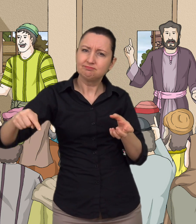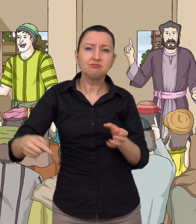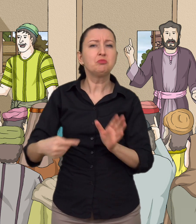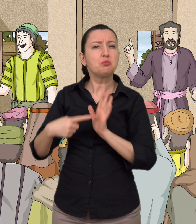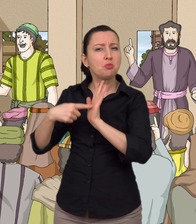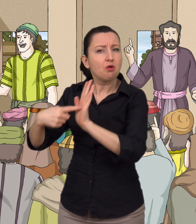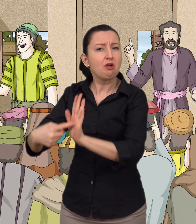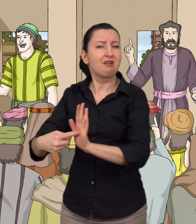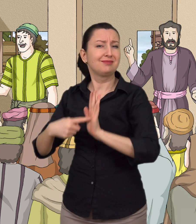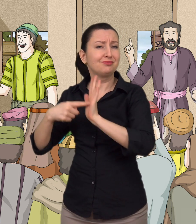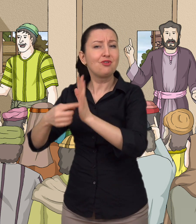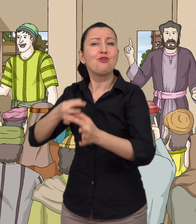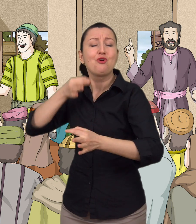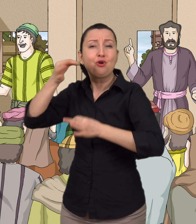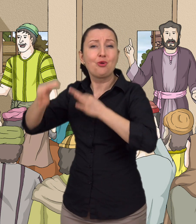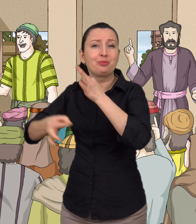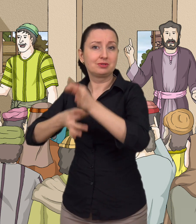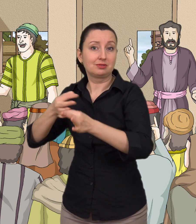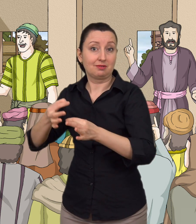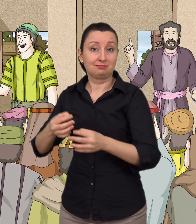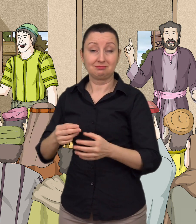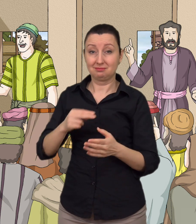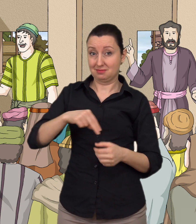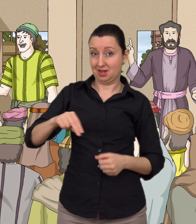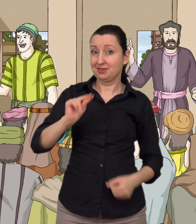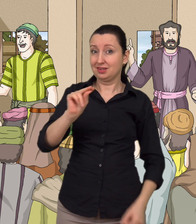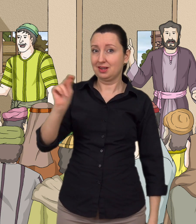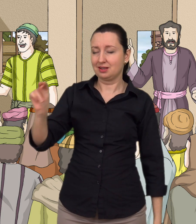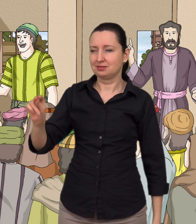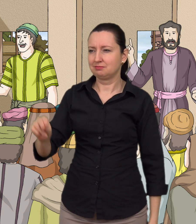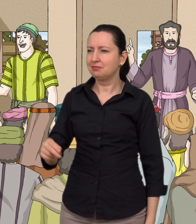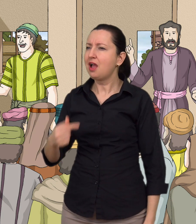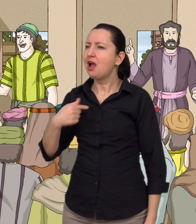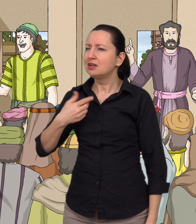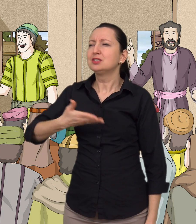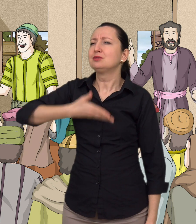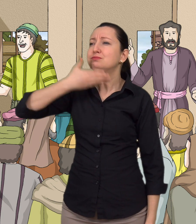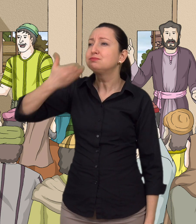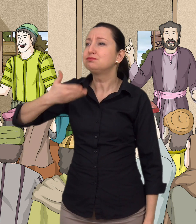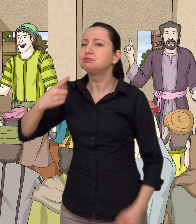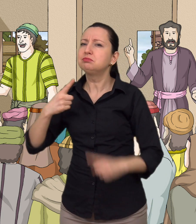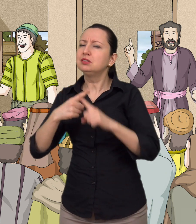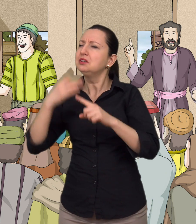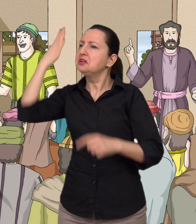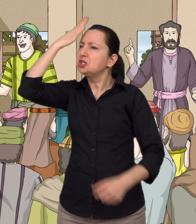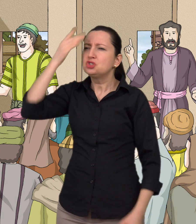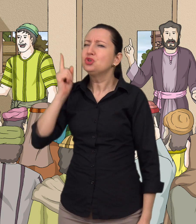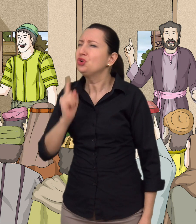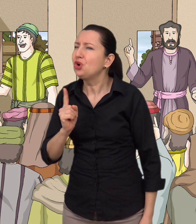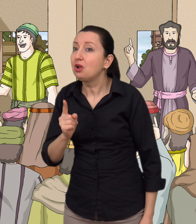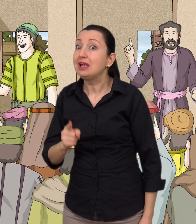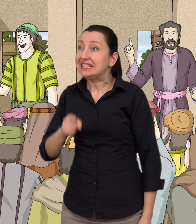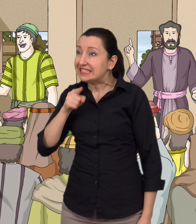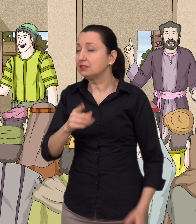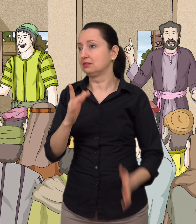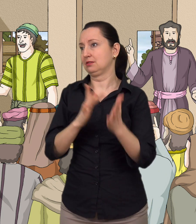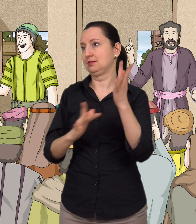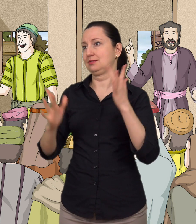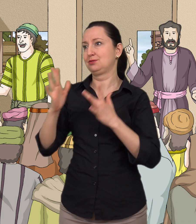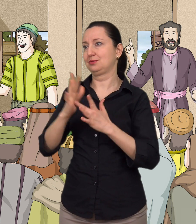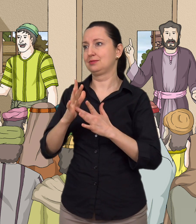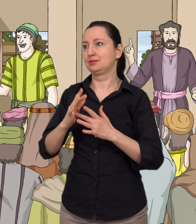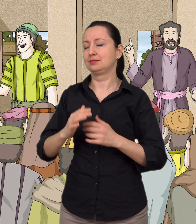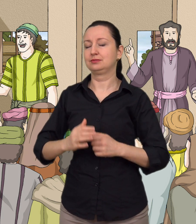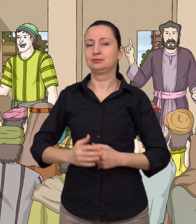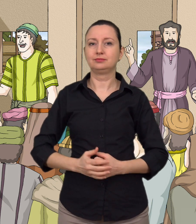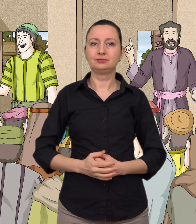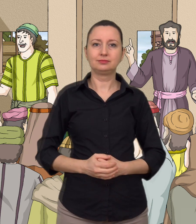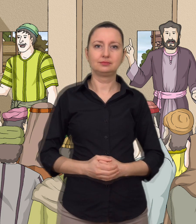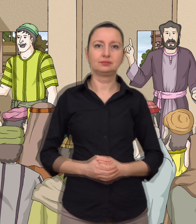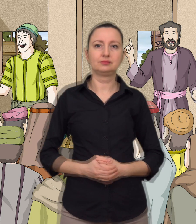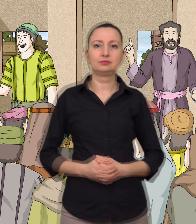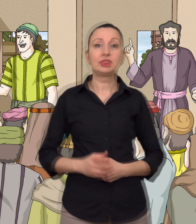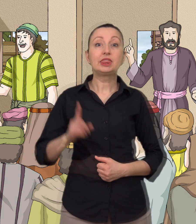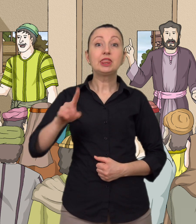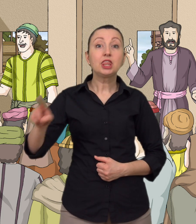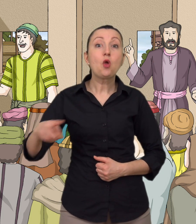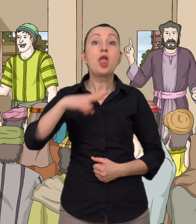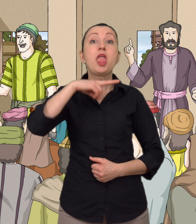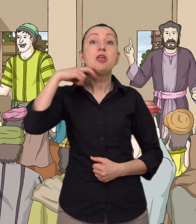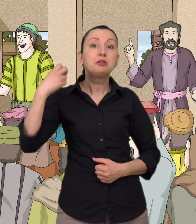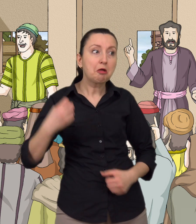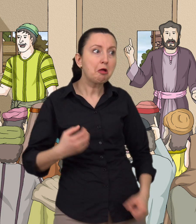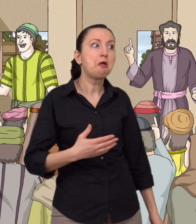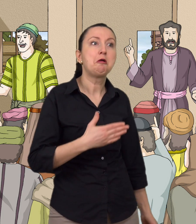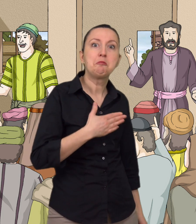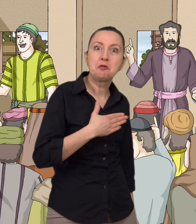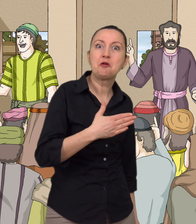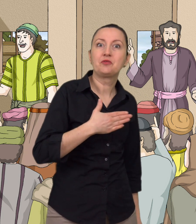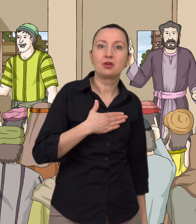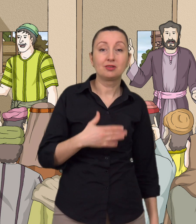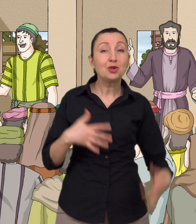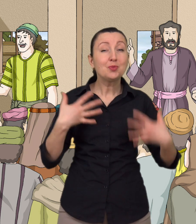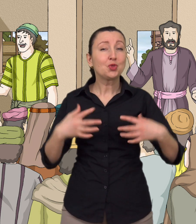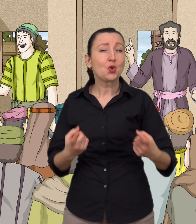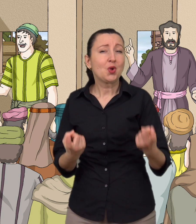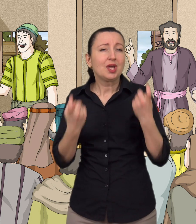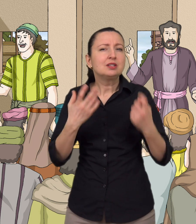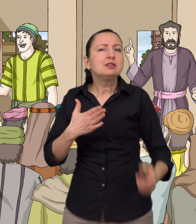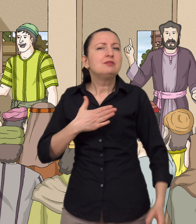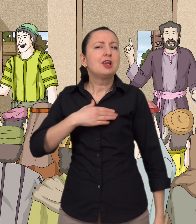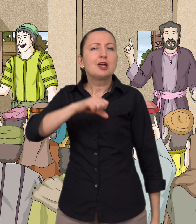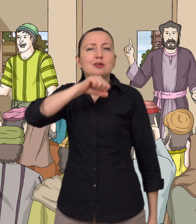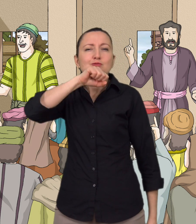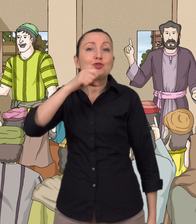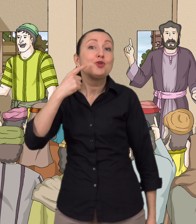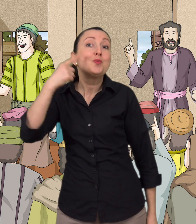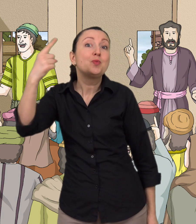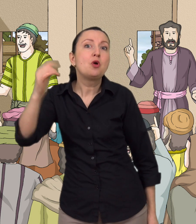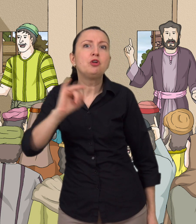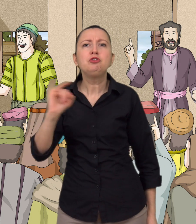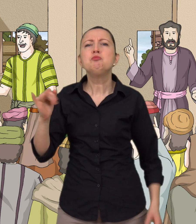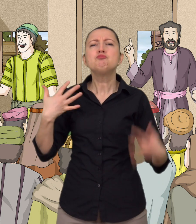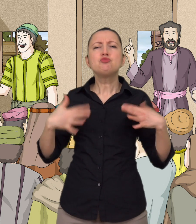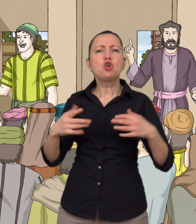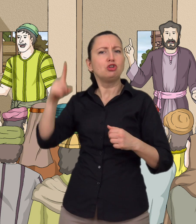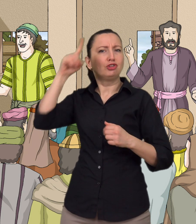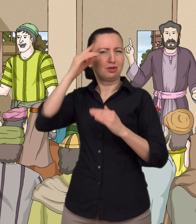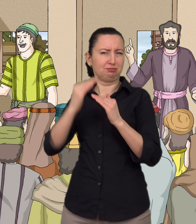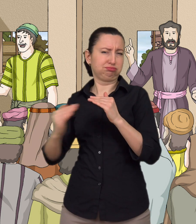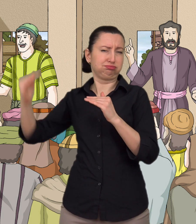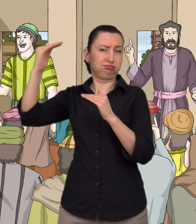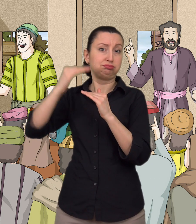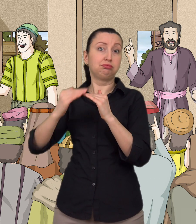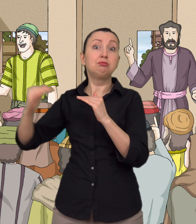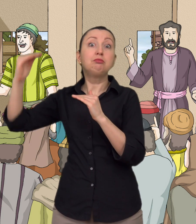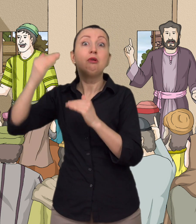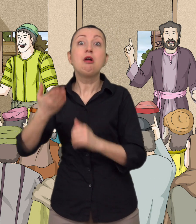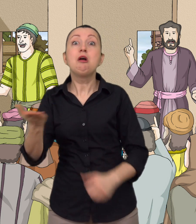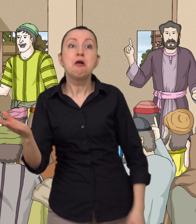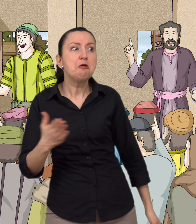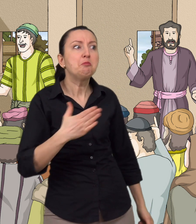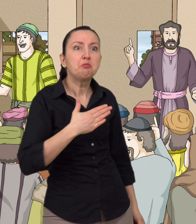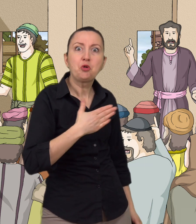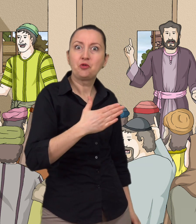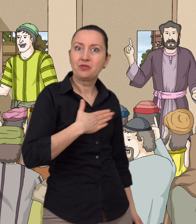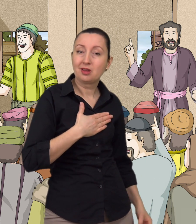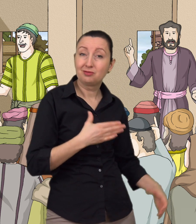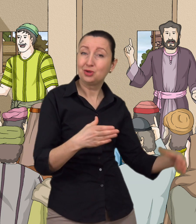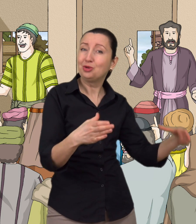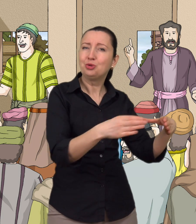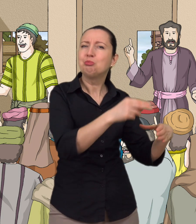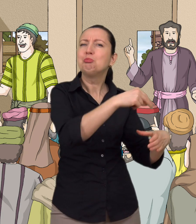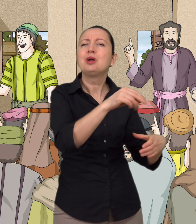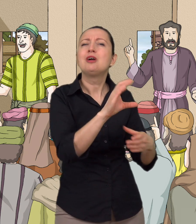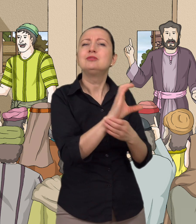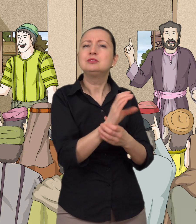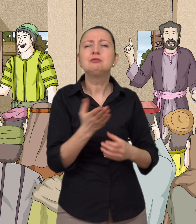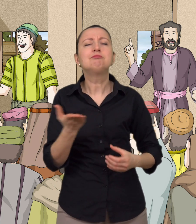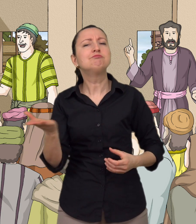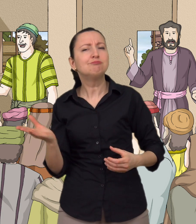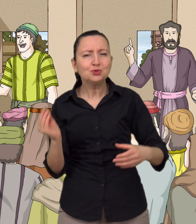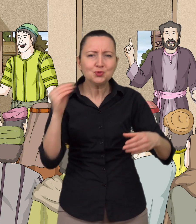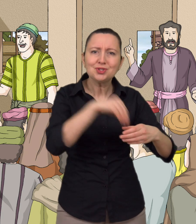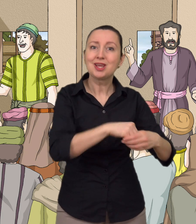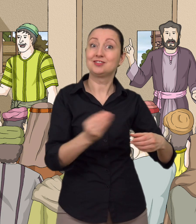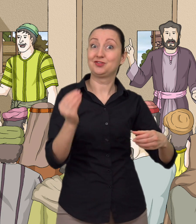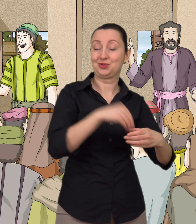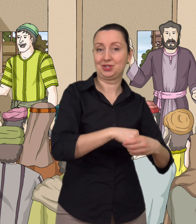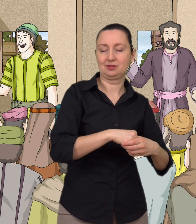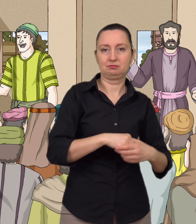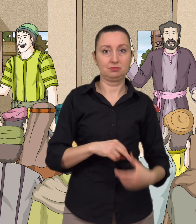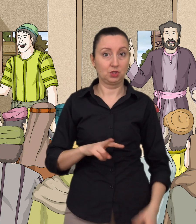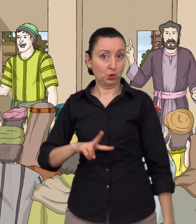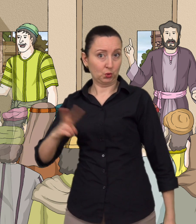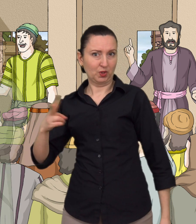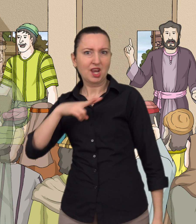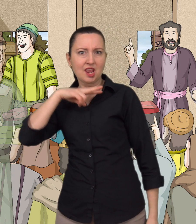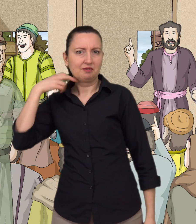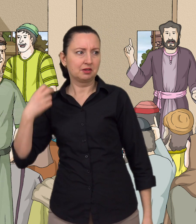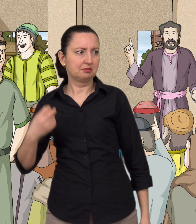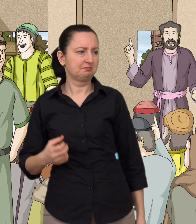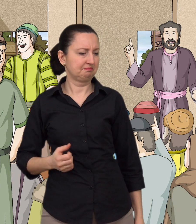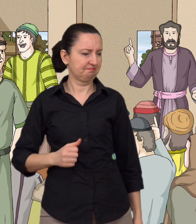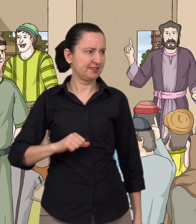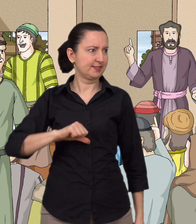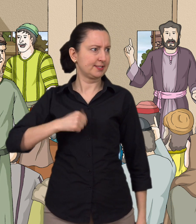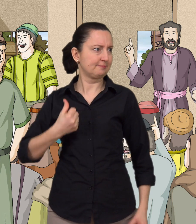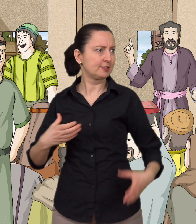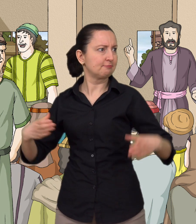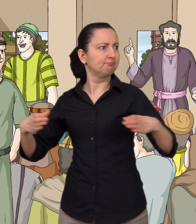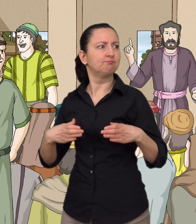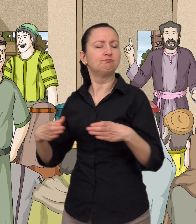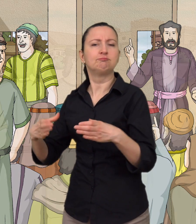“This Jesus I am proclaiming to you is the Christ,” he declared. Some of the Jews were persuaded and joined Paul and Silas, along with a large number of God-fearing Greeks and quite a few leading women.